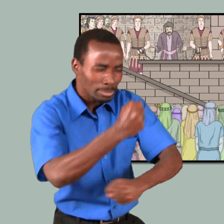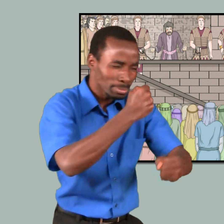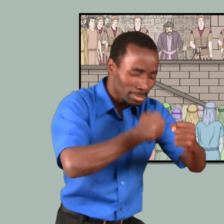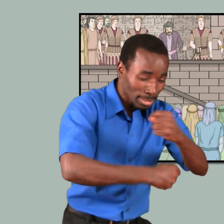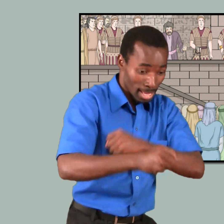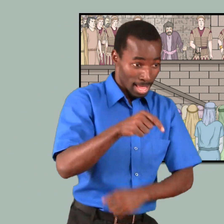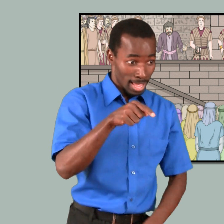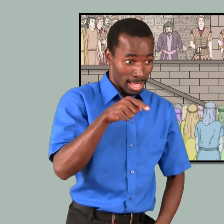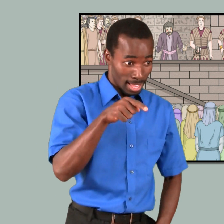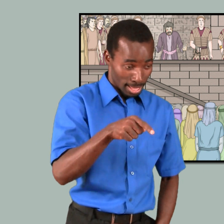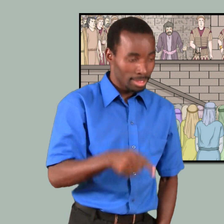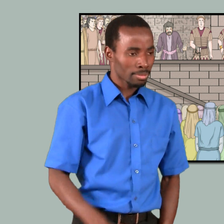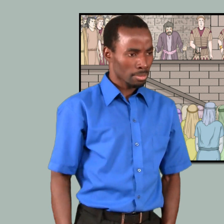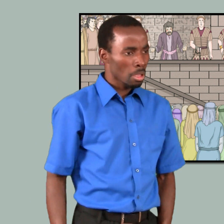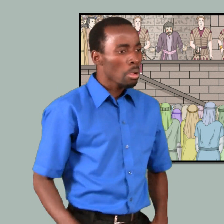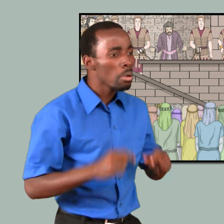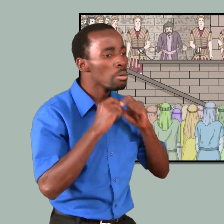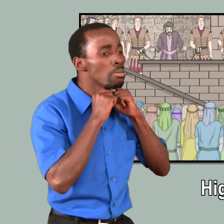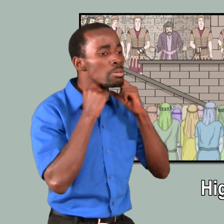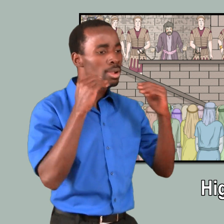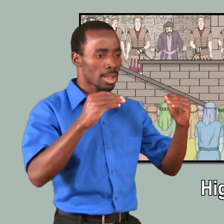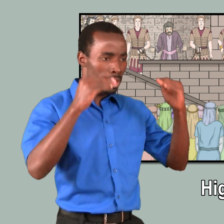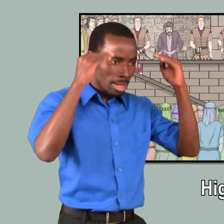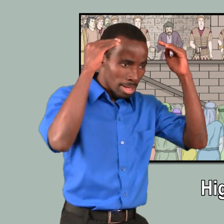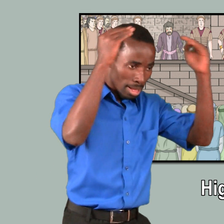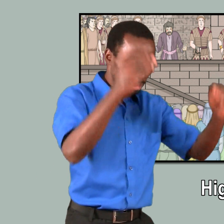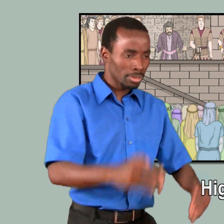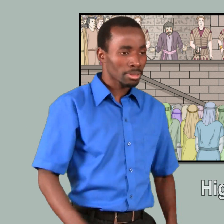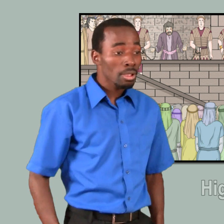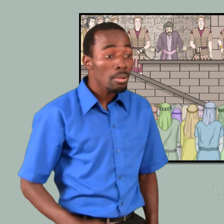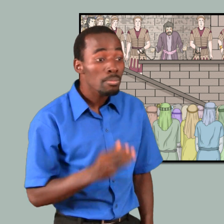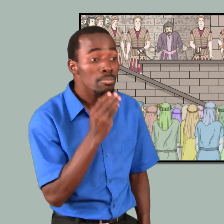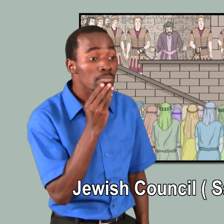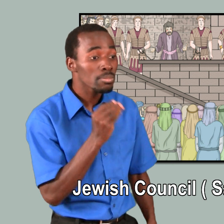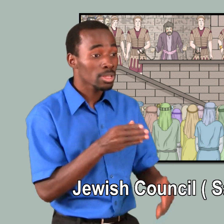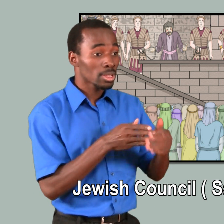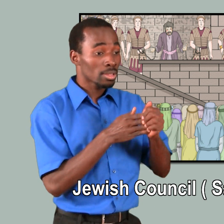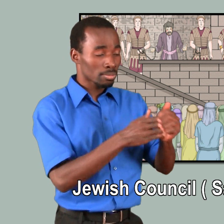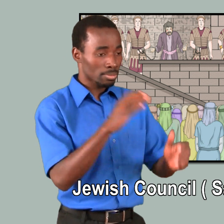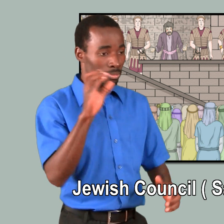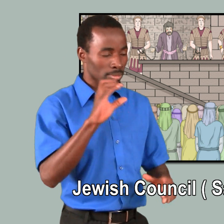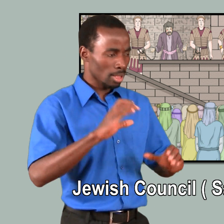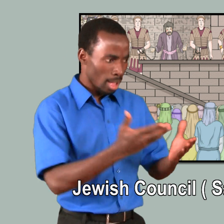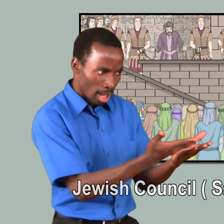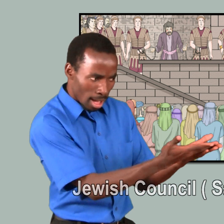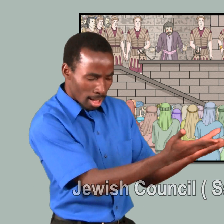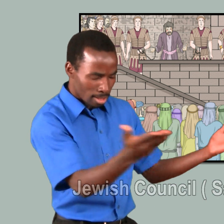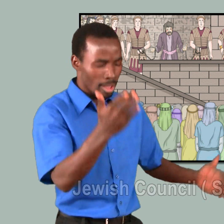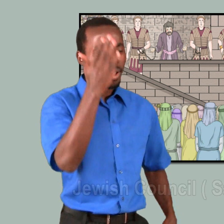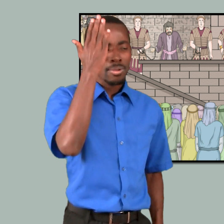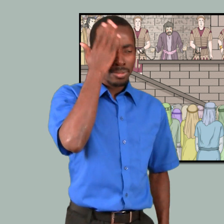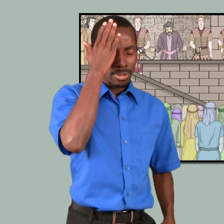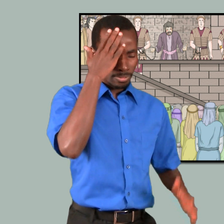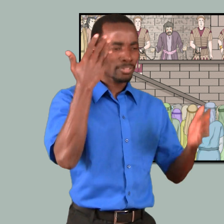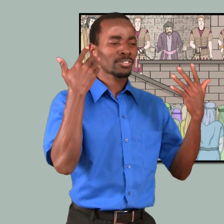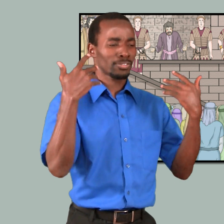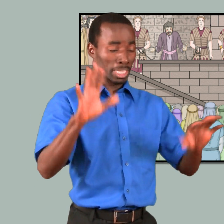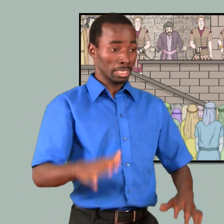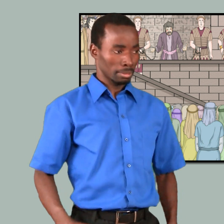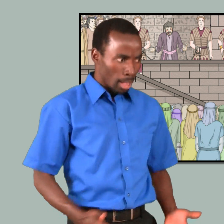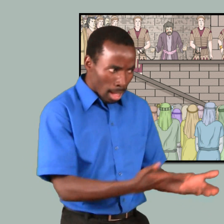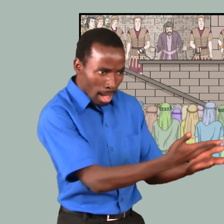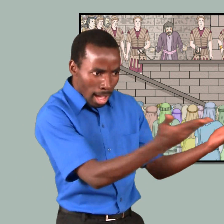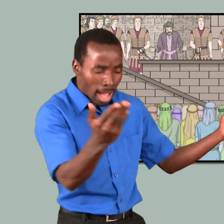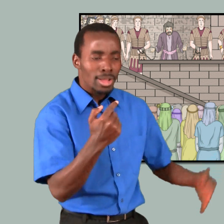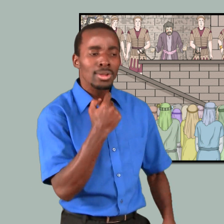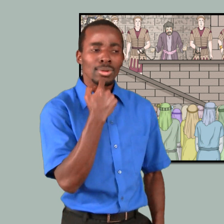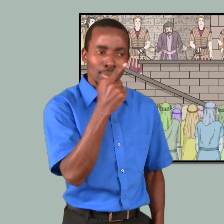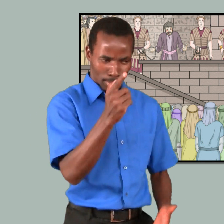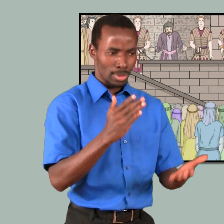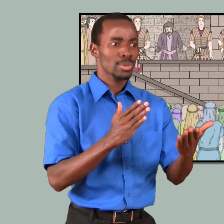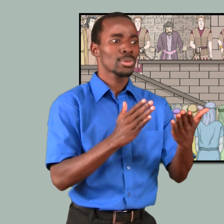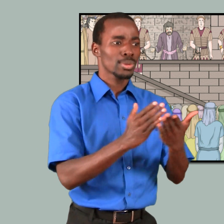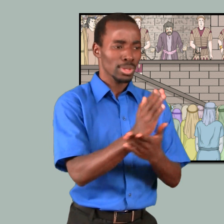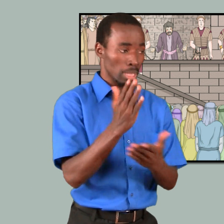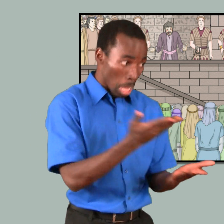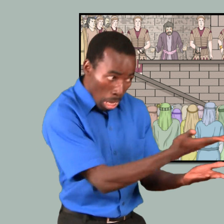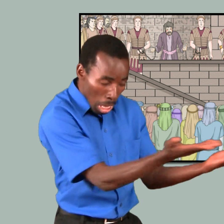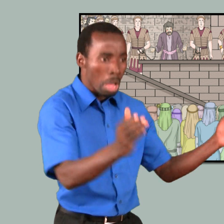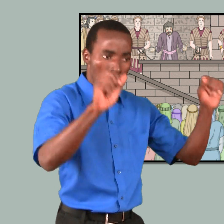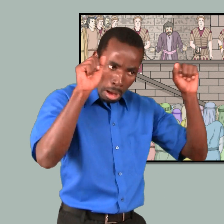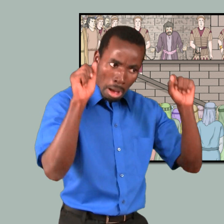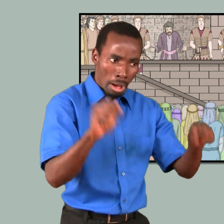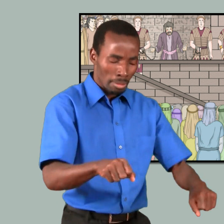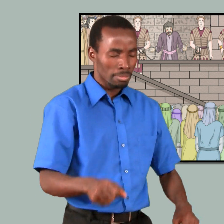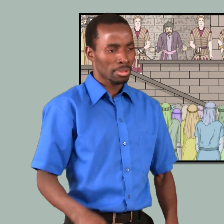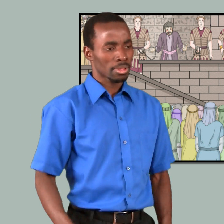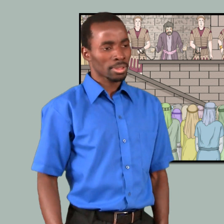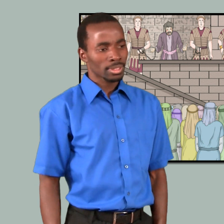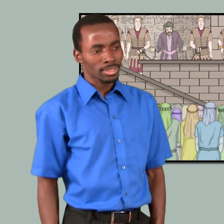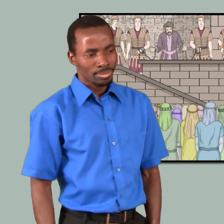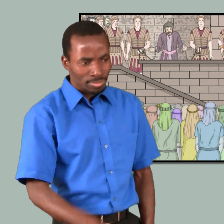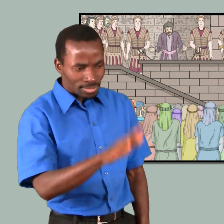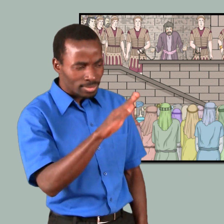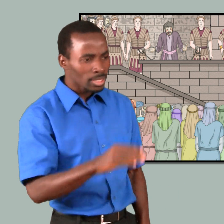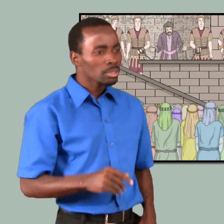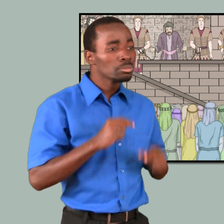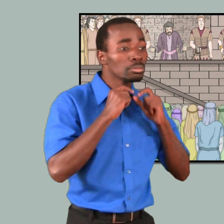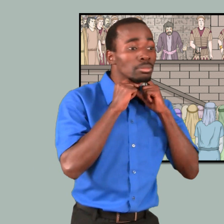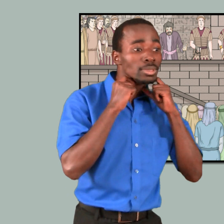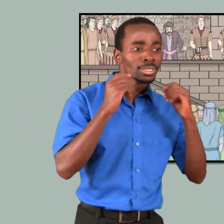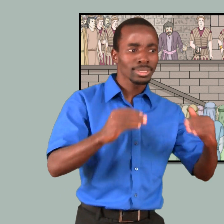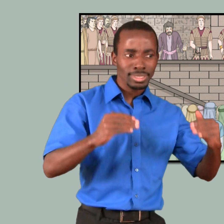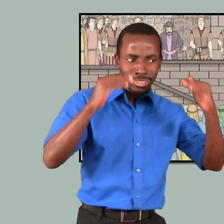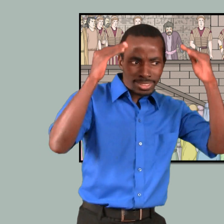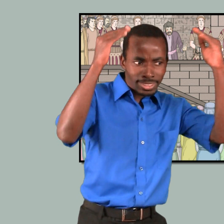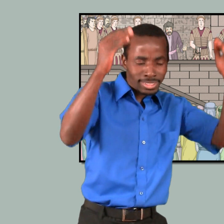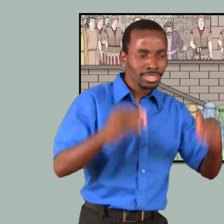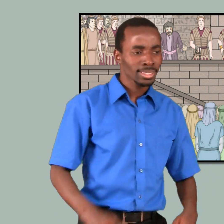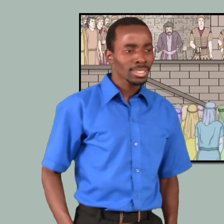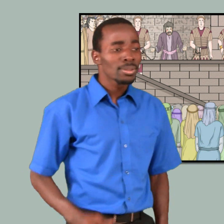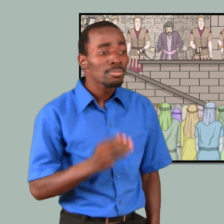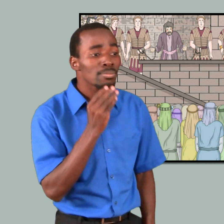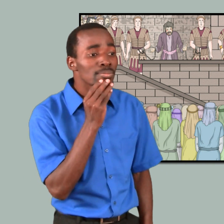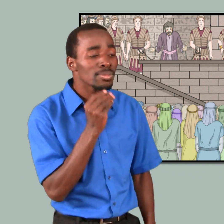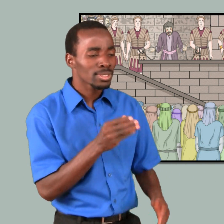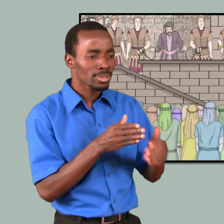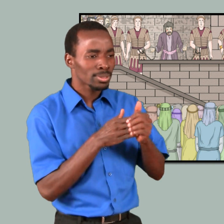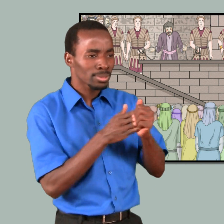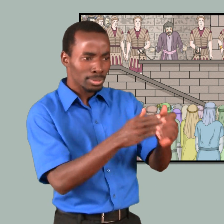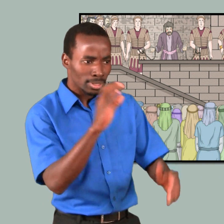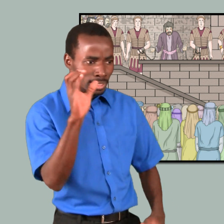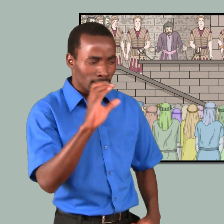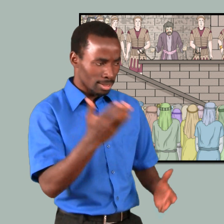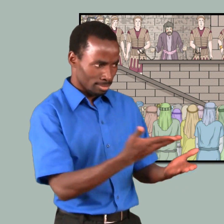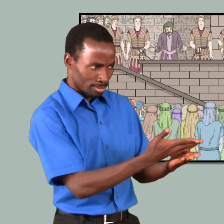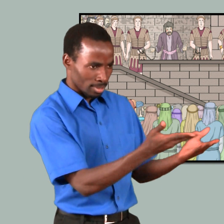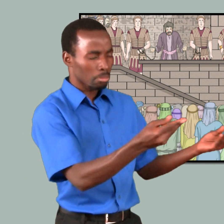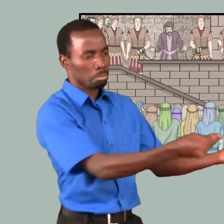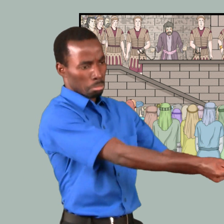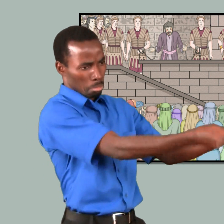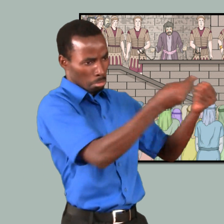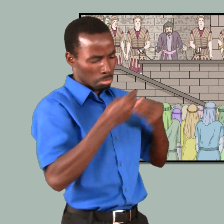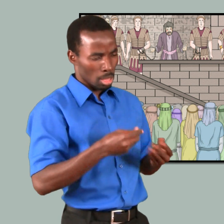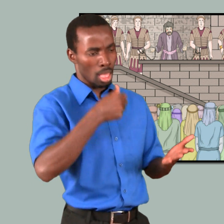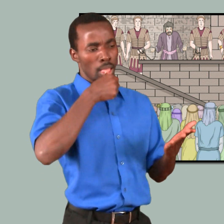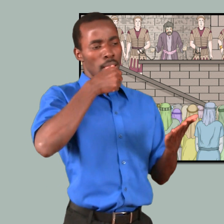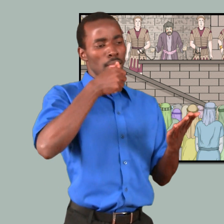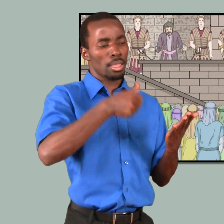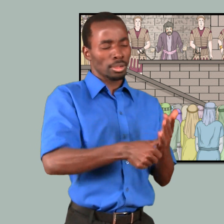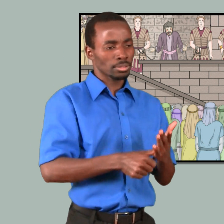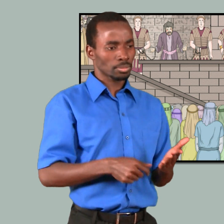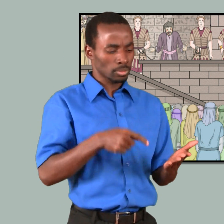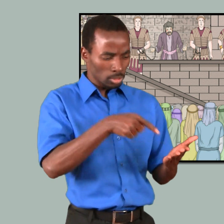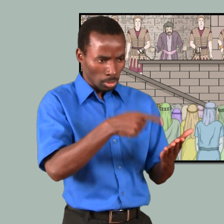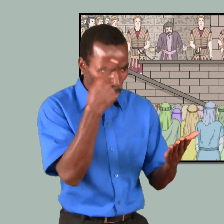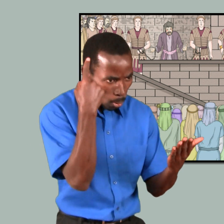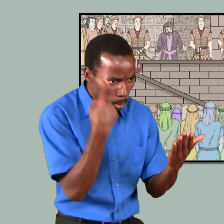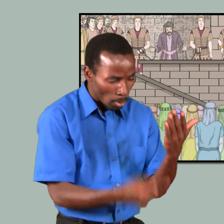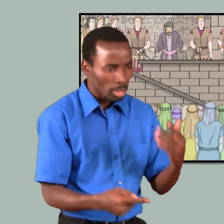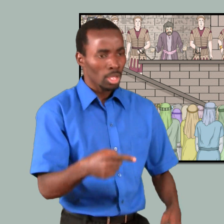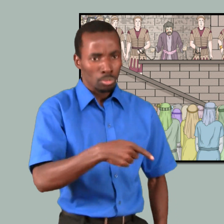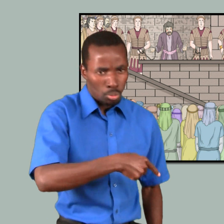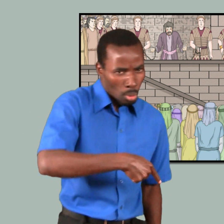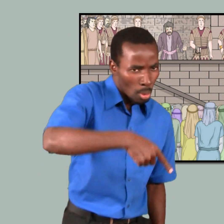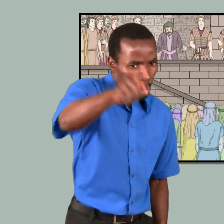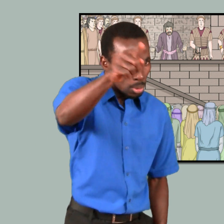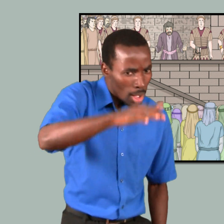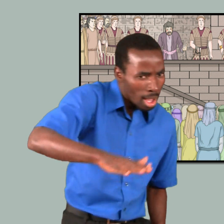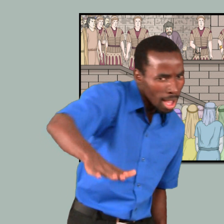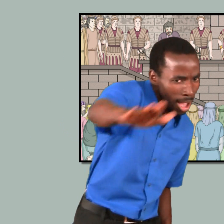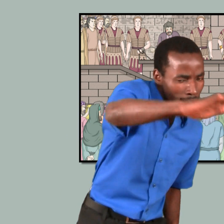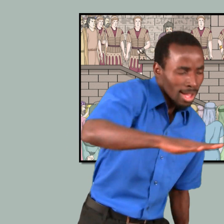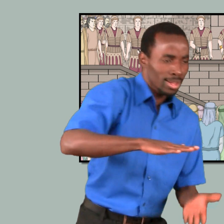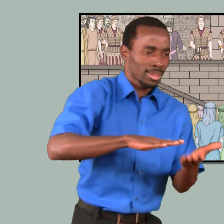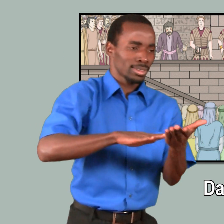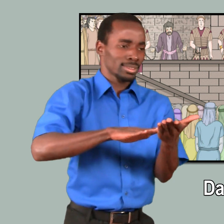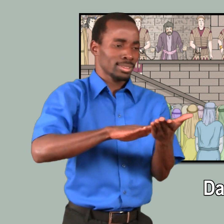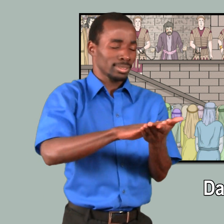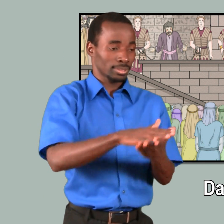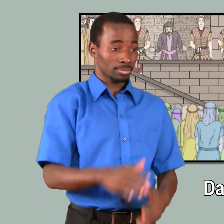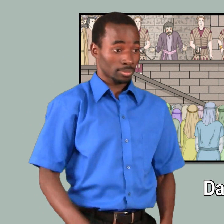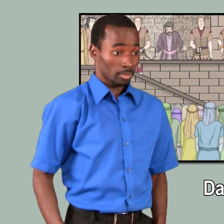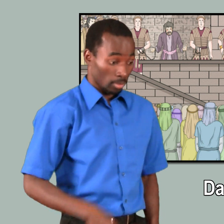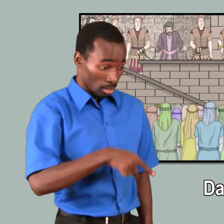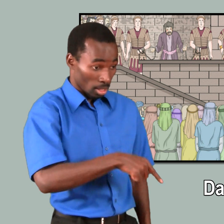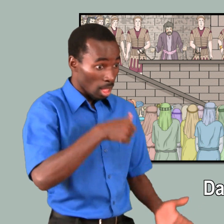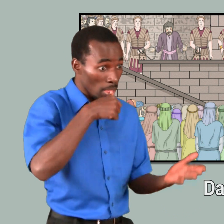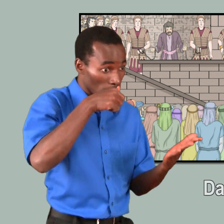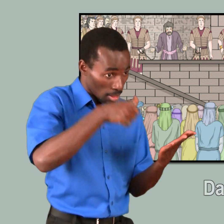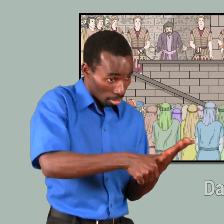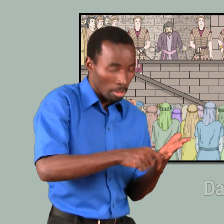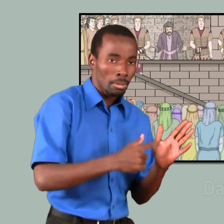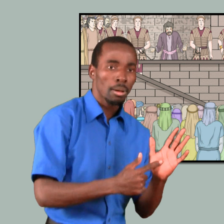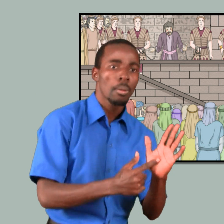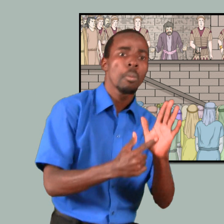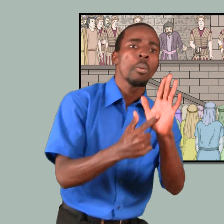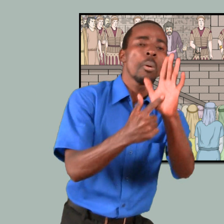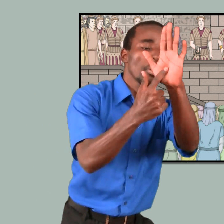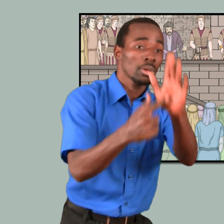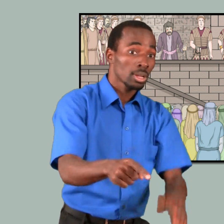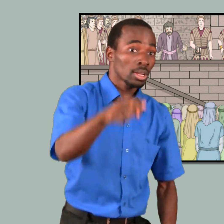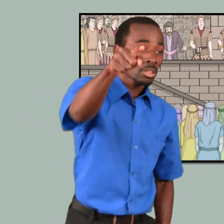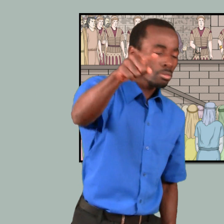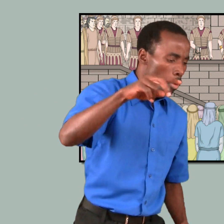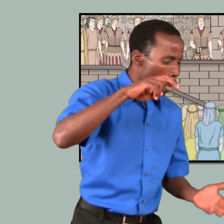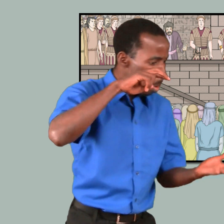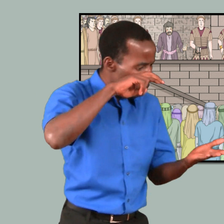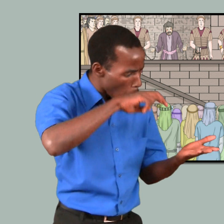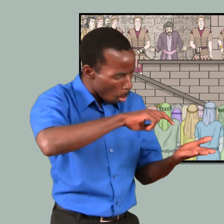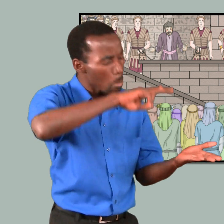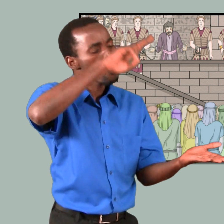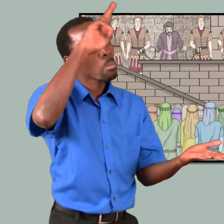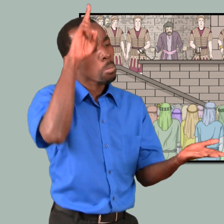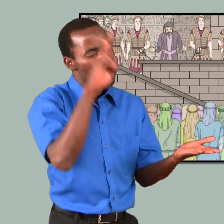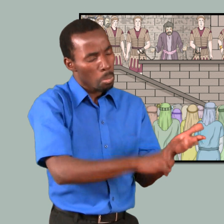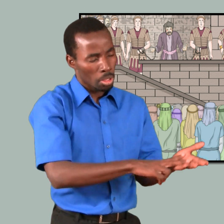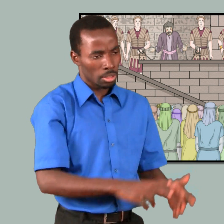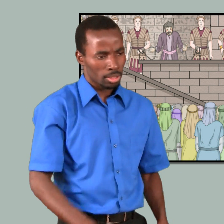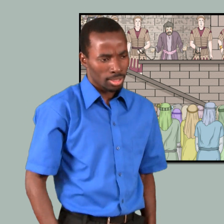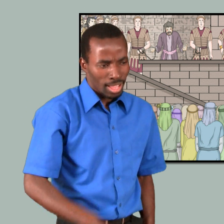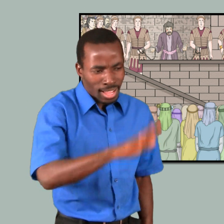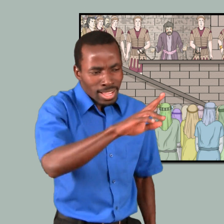I persecuted this Way even to the death, detaining both men and women and throwing them into prison, as the high priest and the whole Council can testify about me.